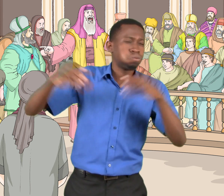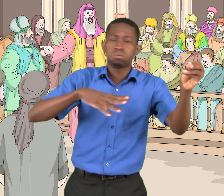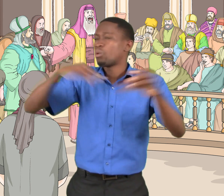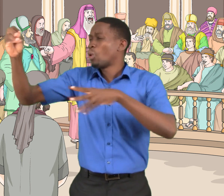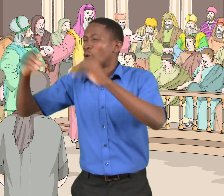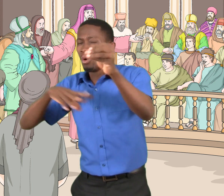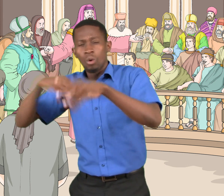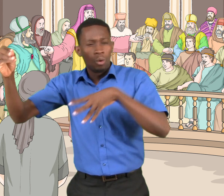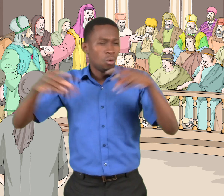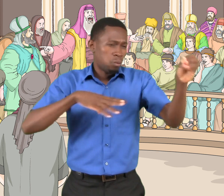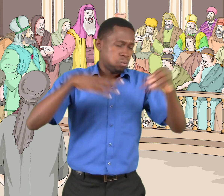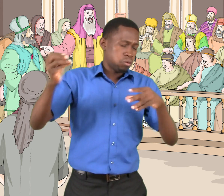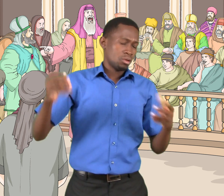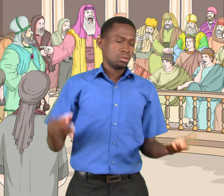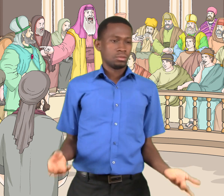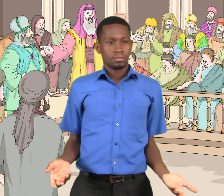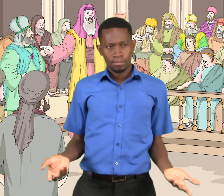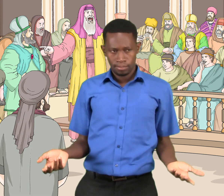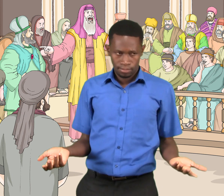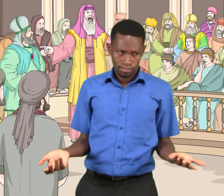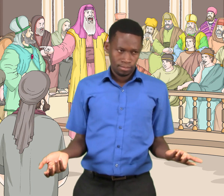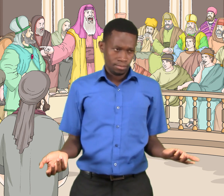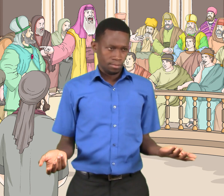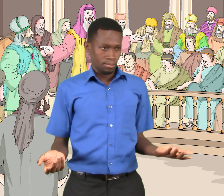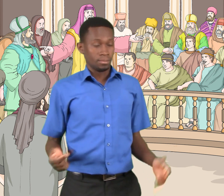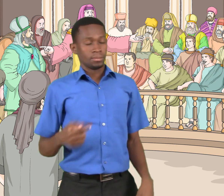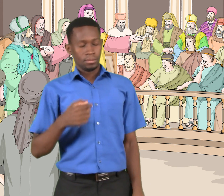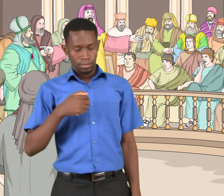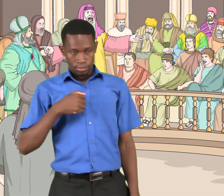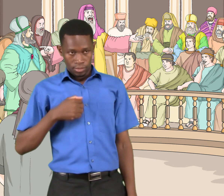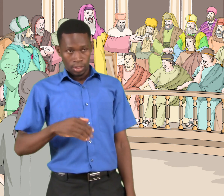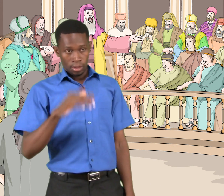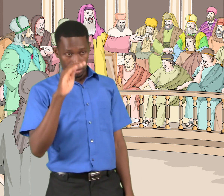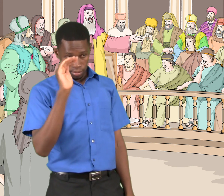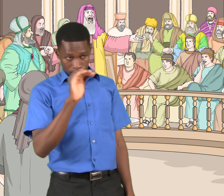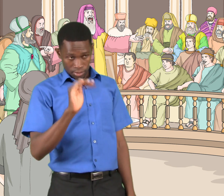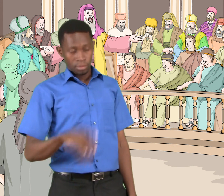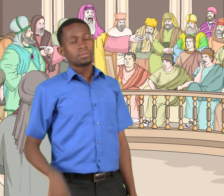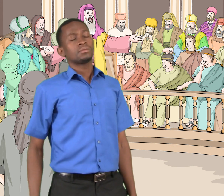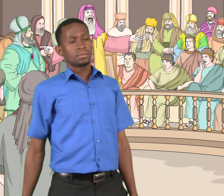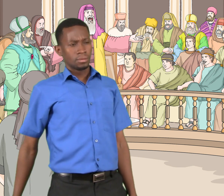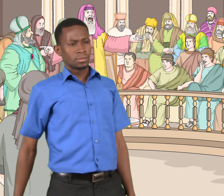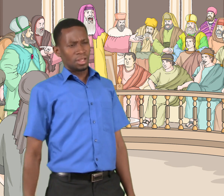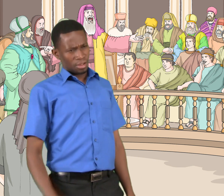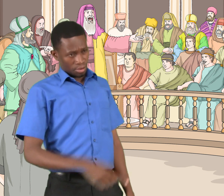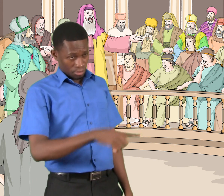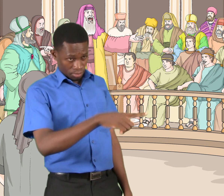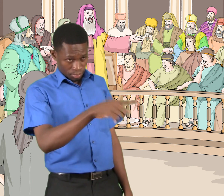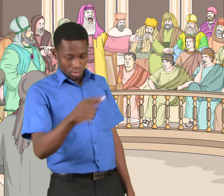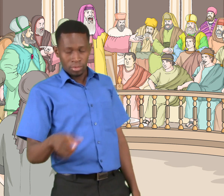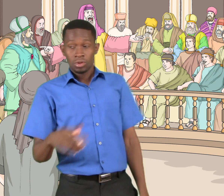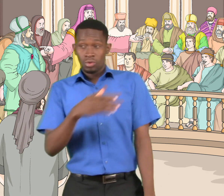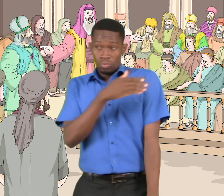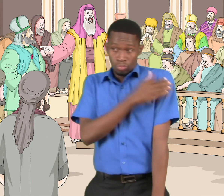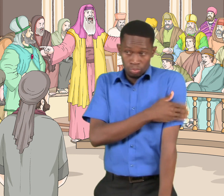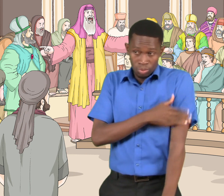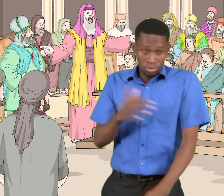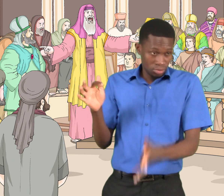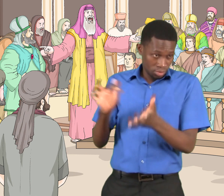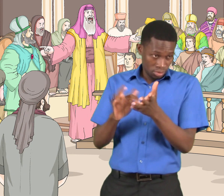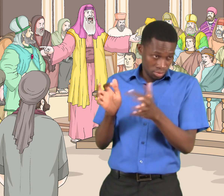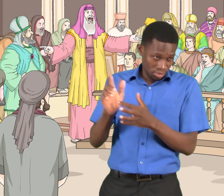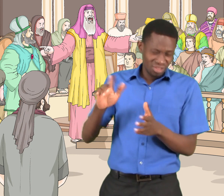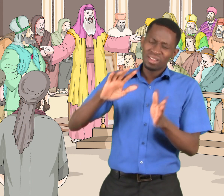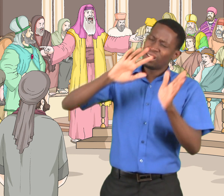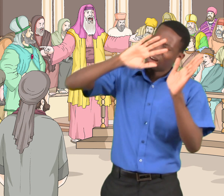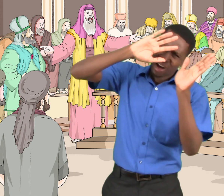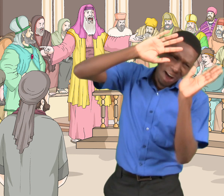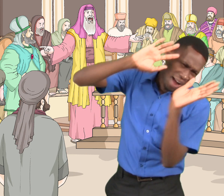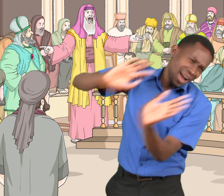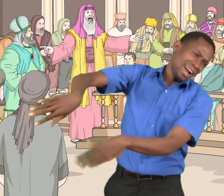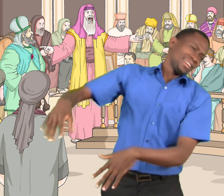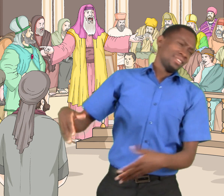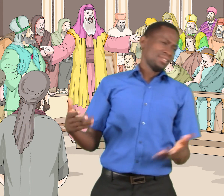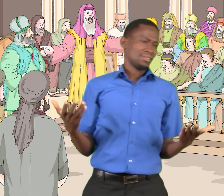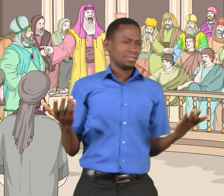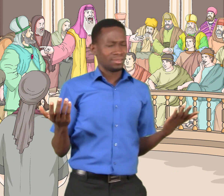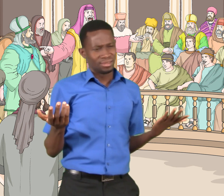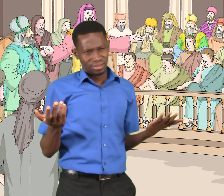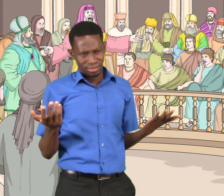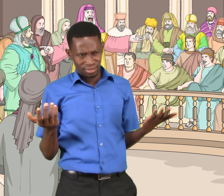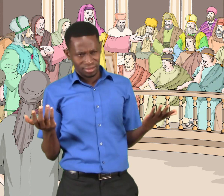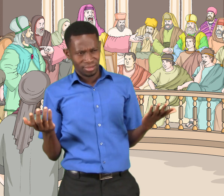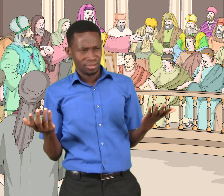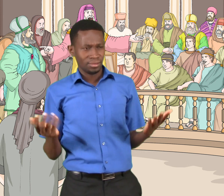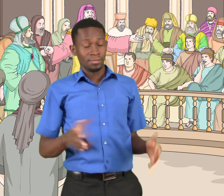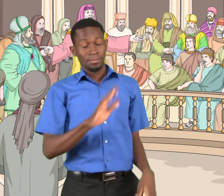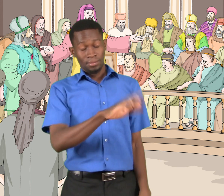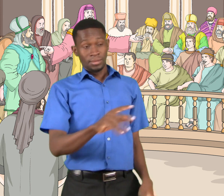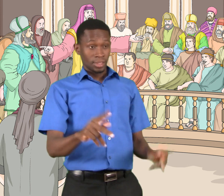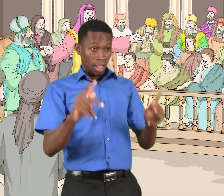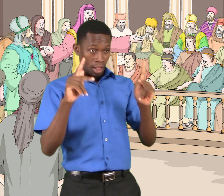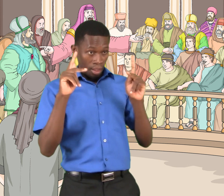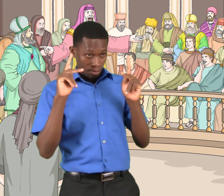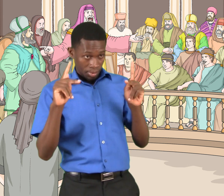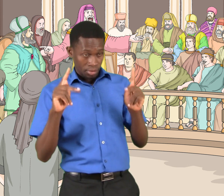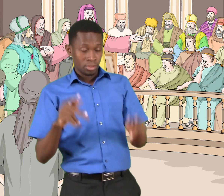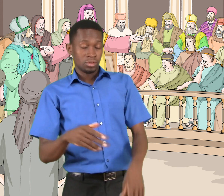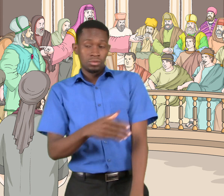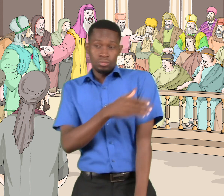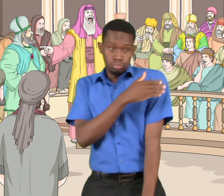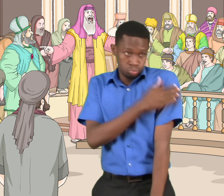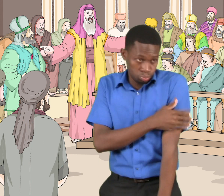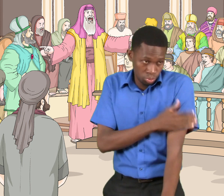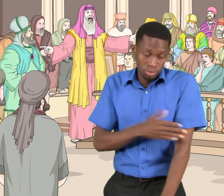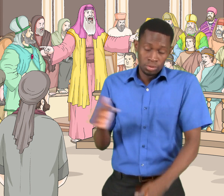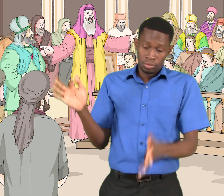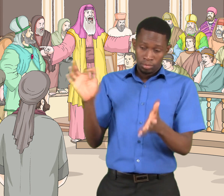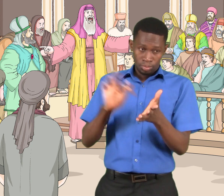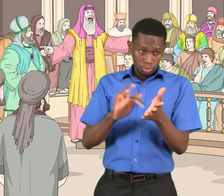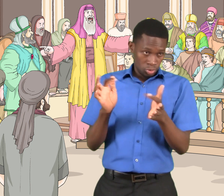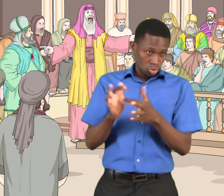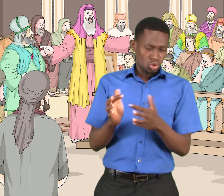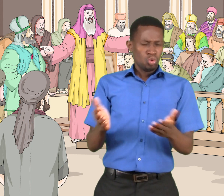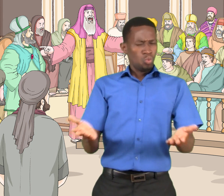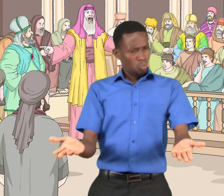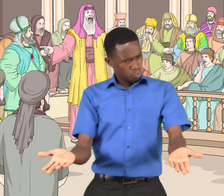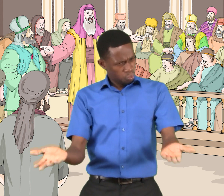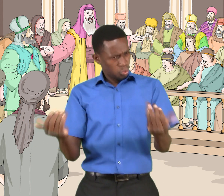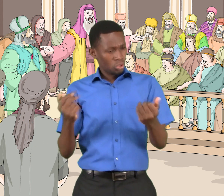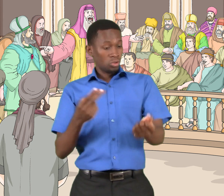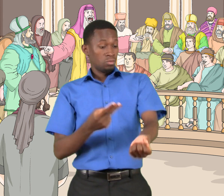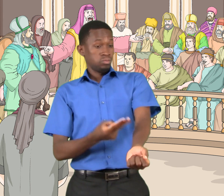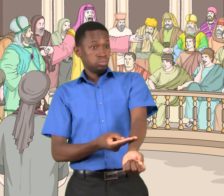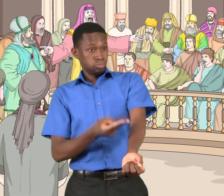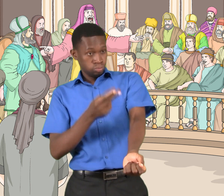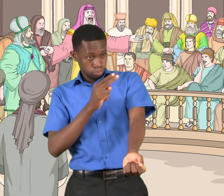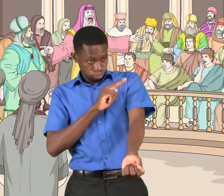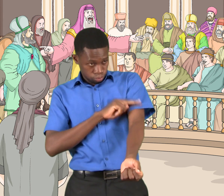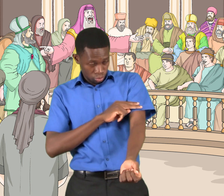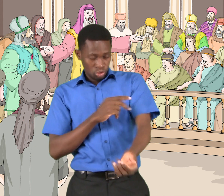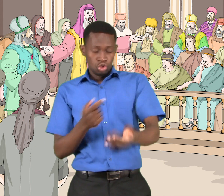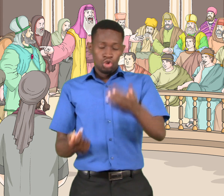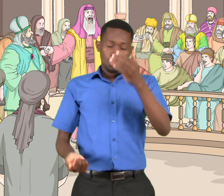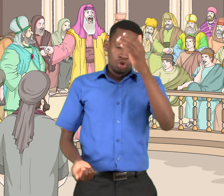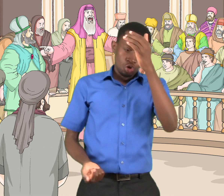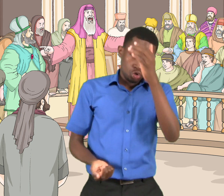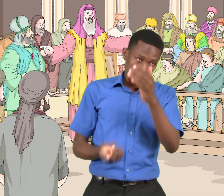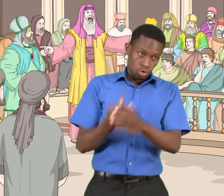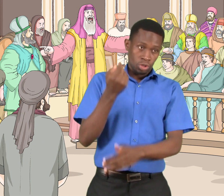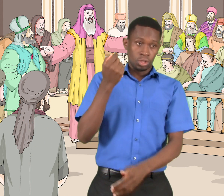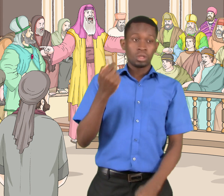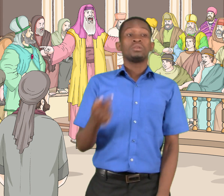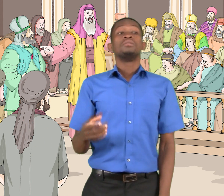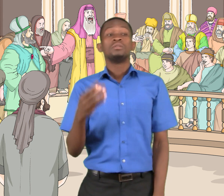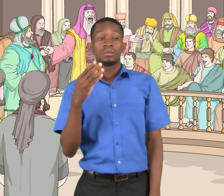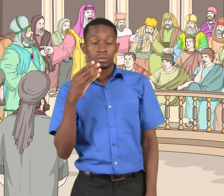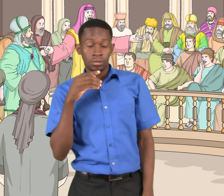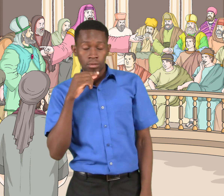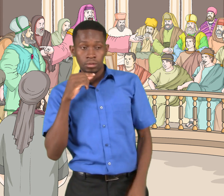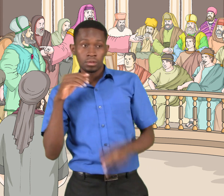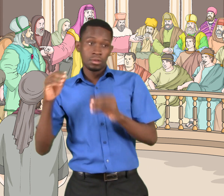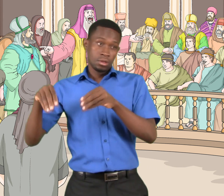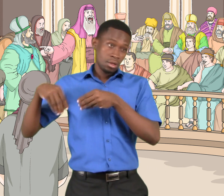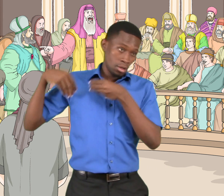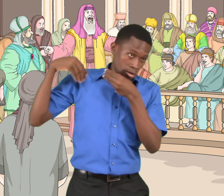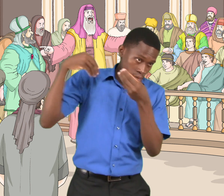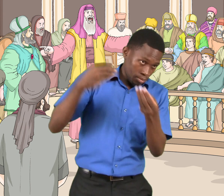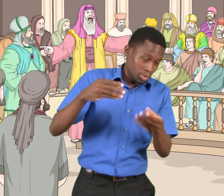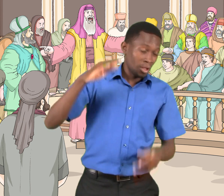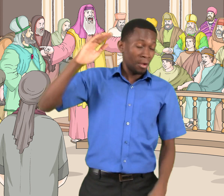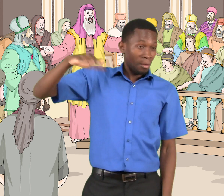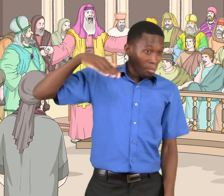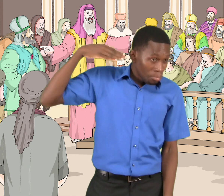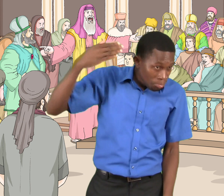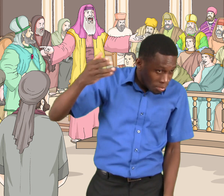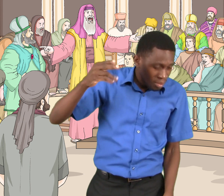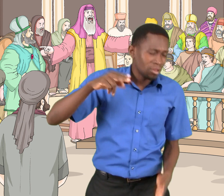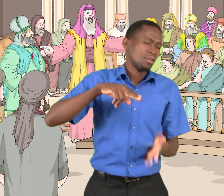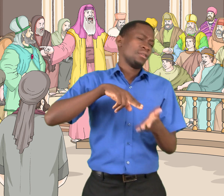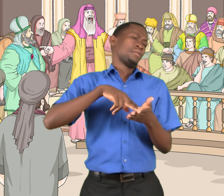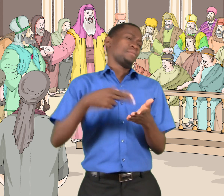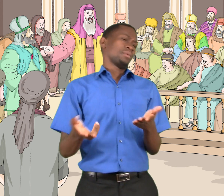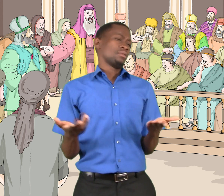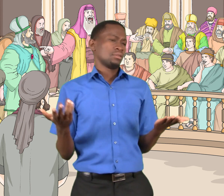So in the present case I advise you: Leave these men alone. Let them go!